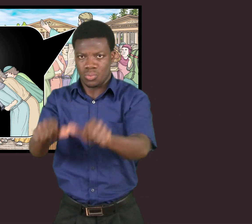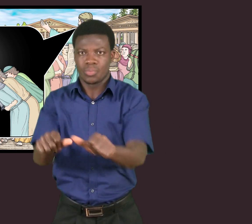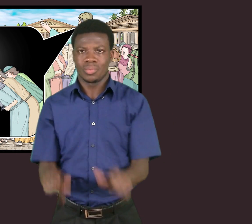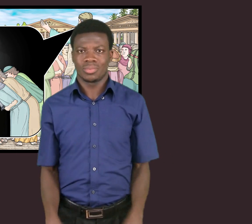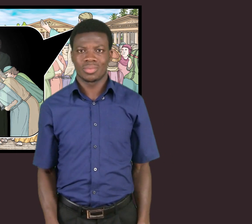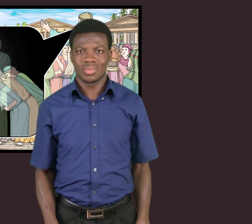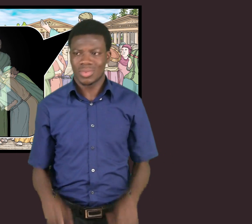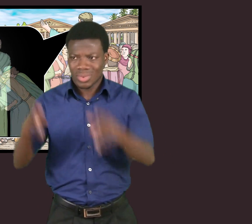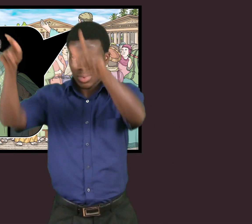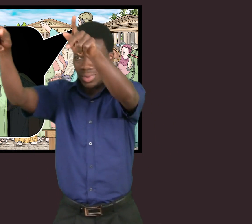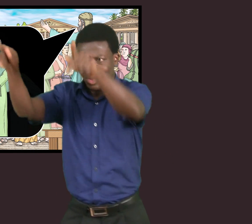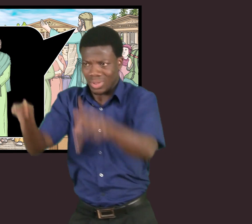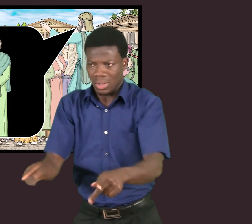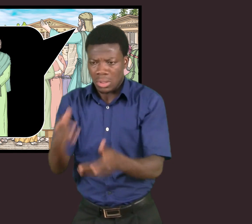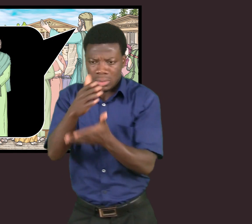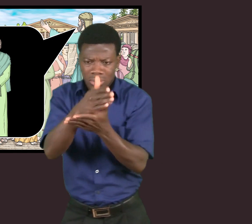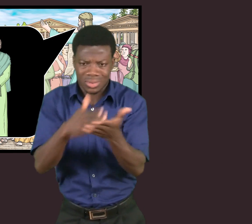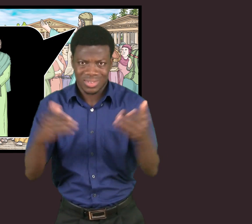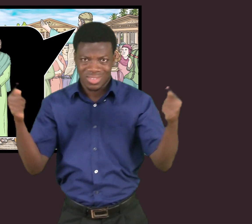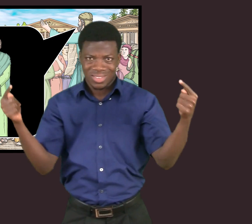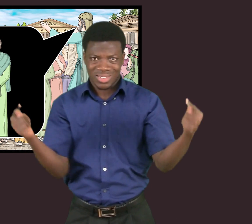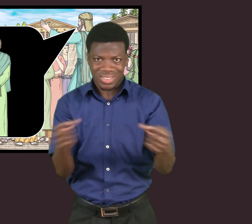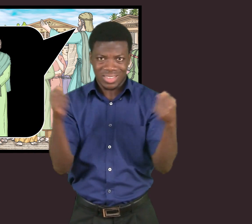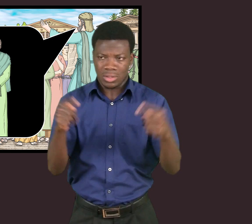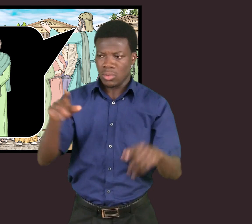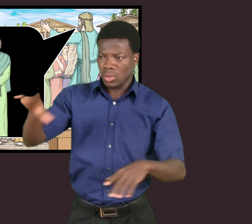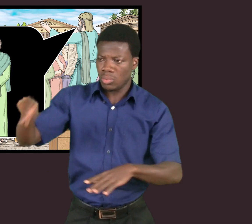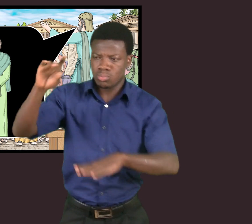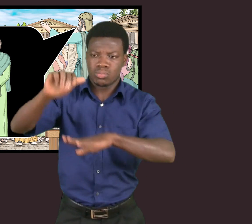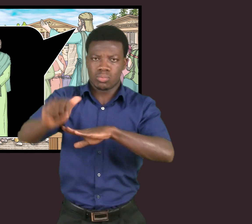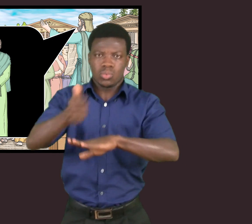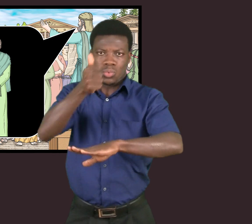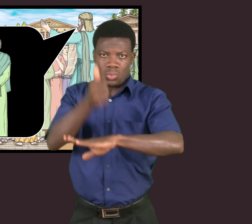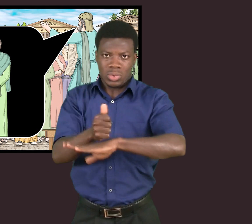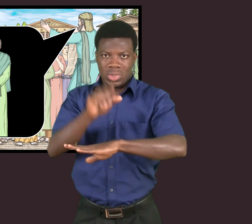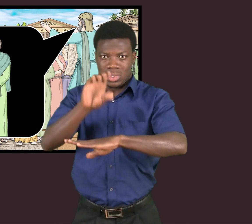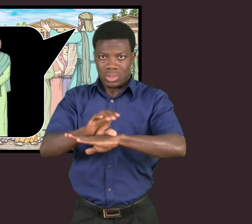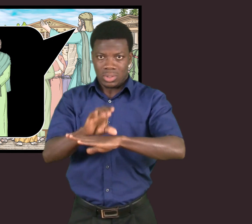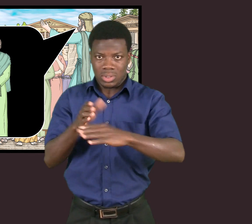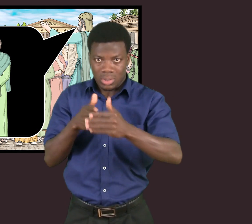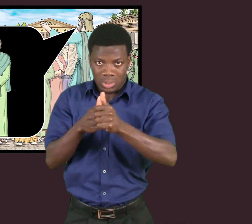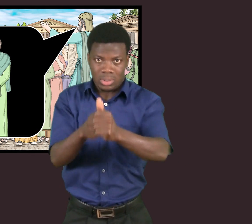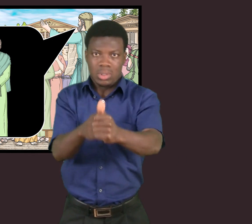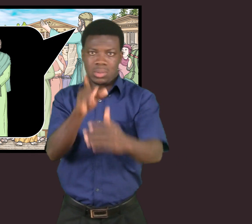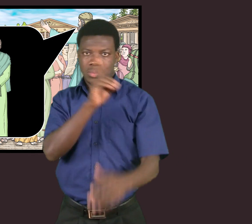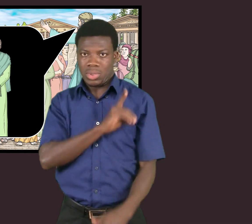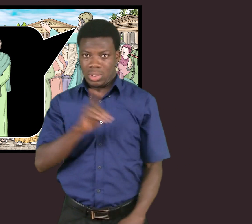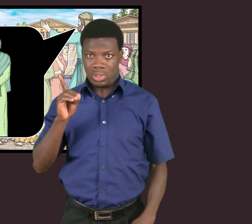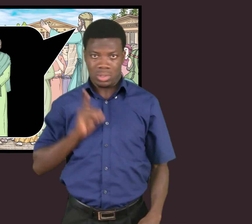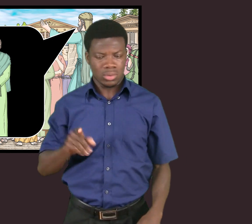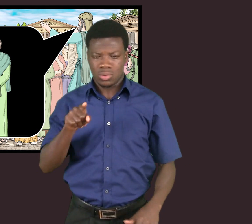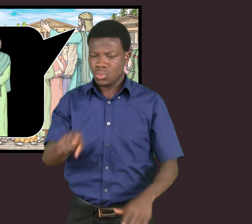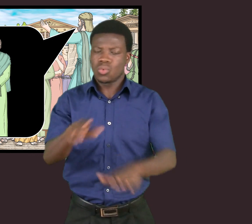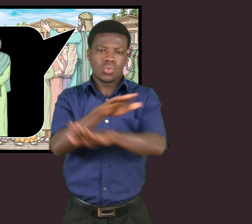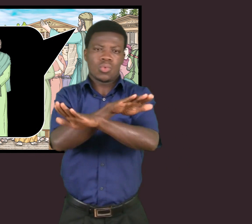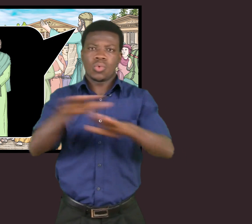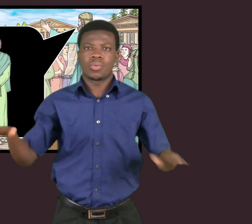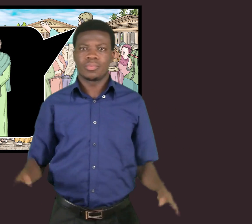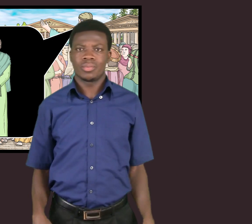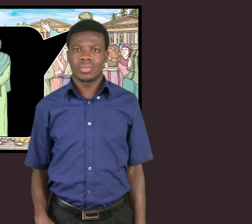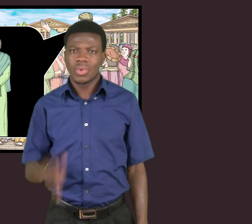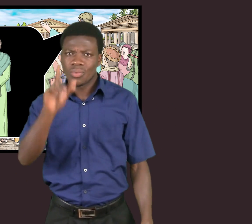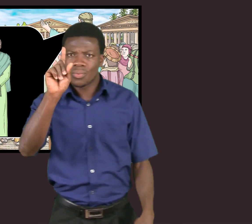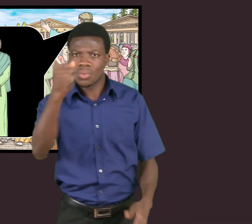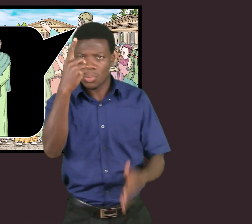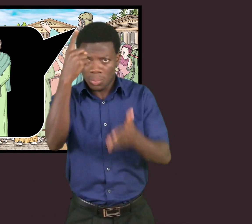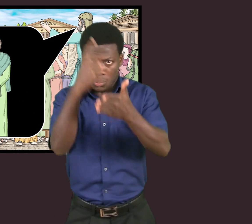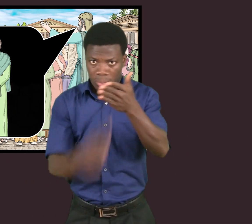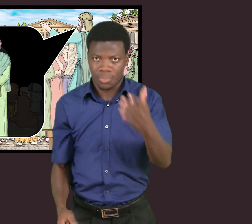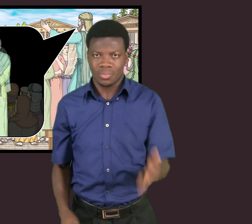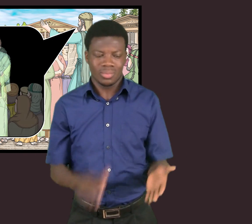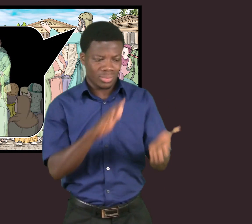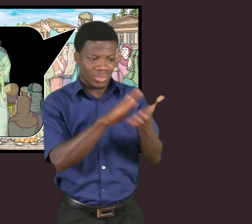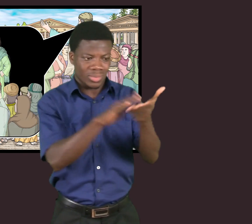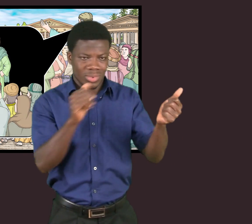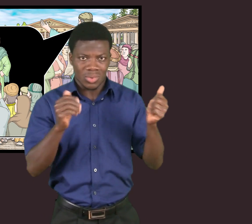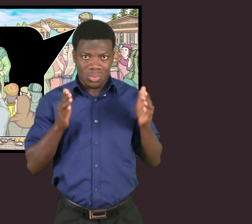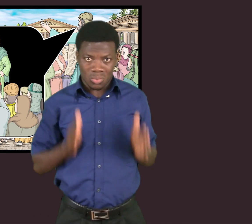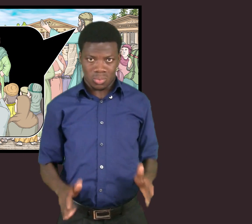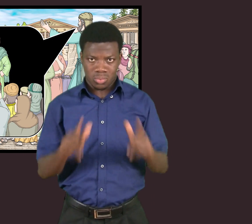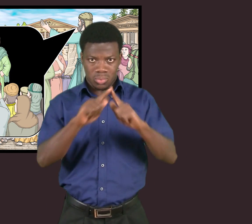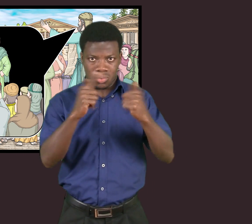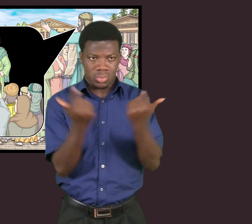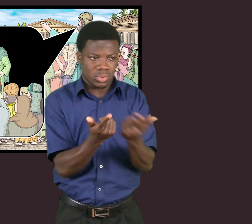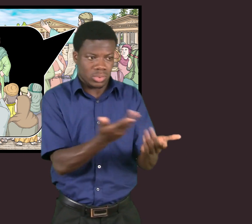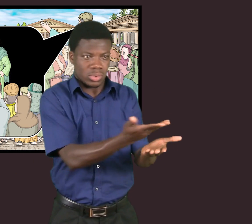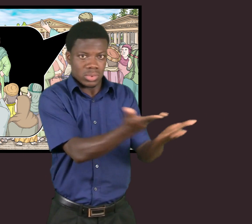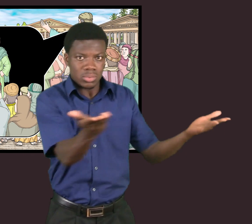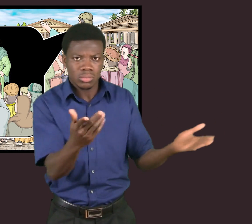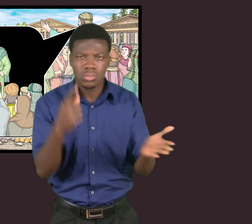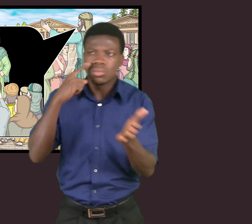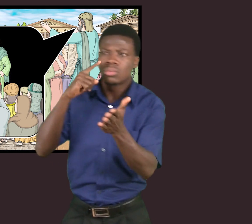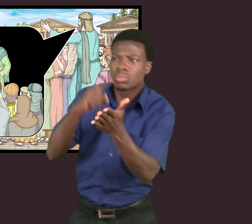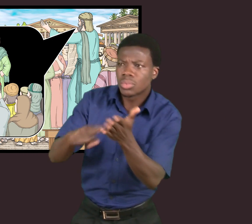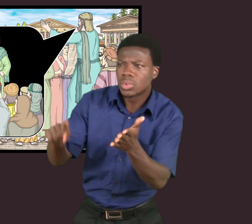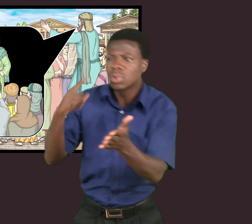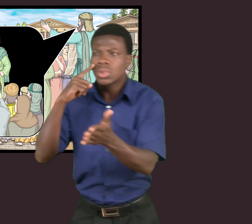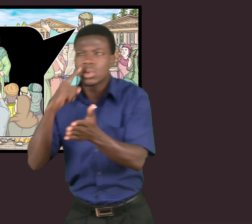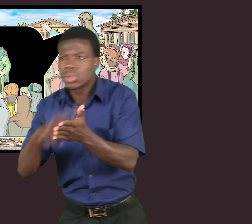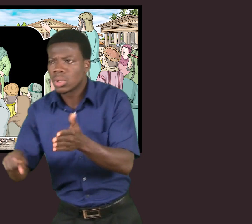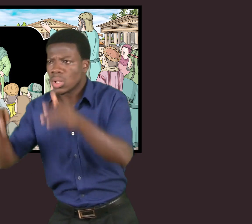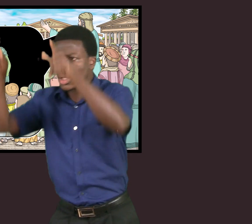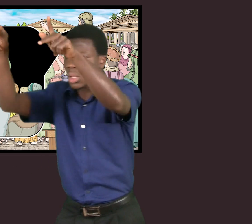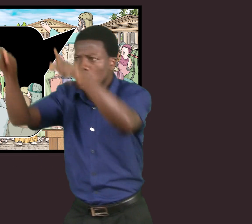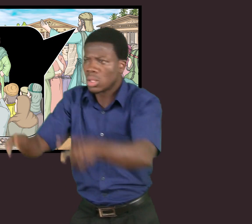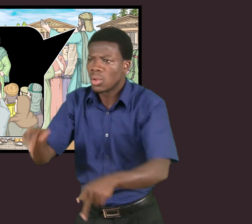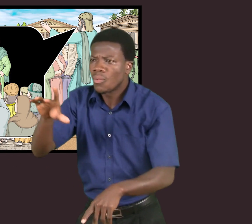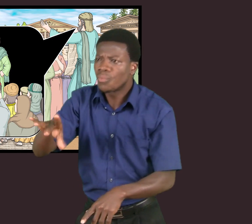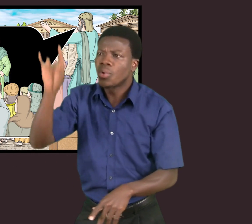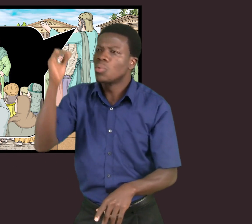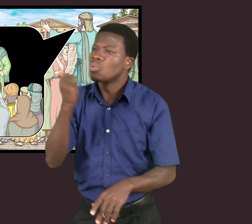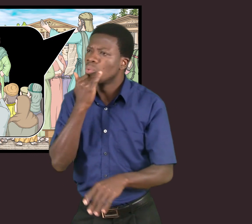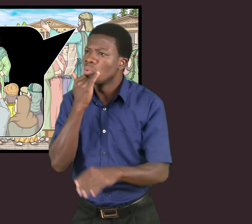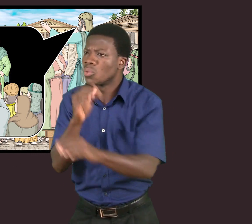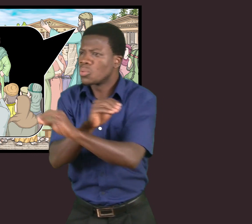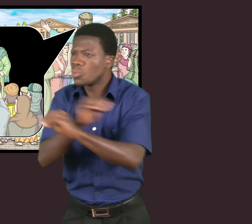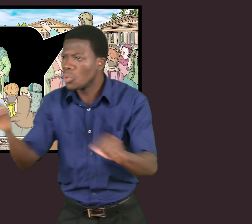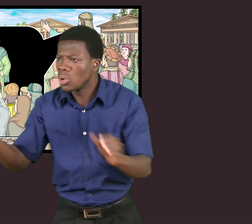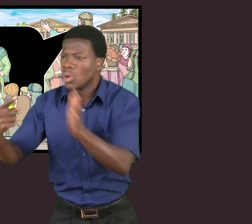Additionally, they must first be tested.